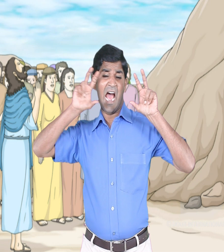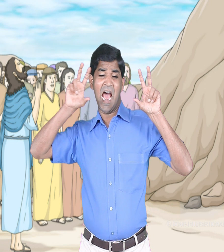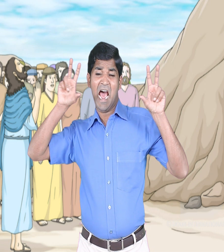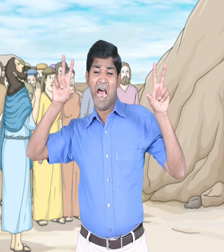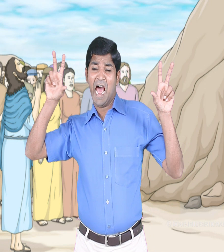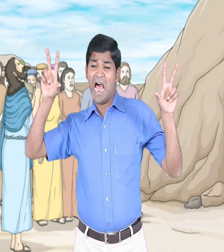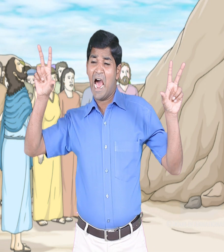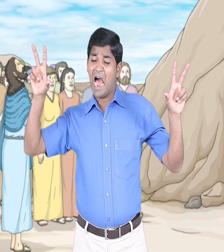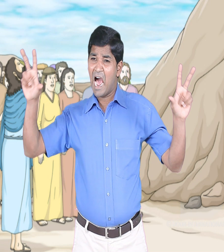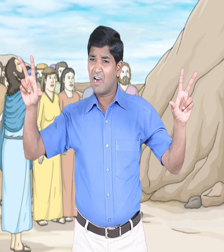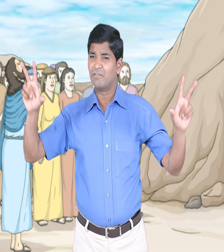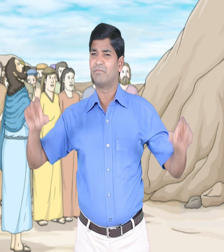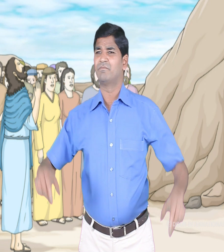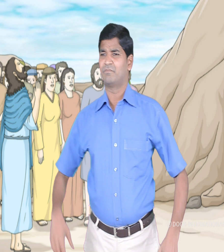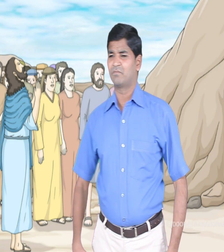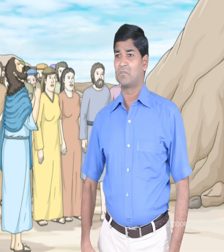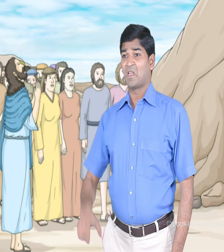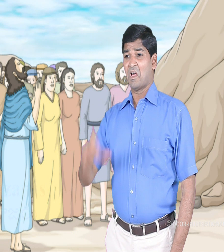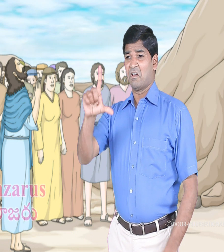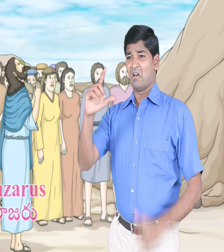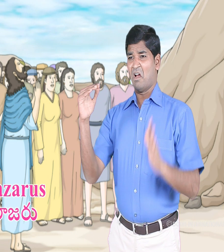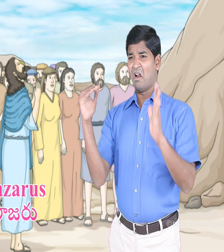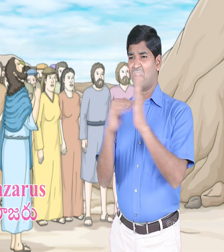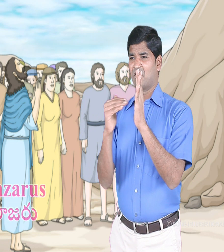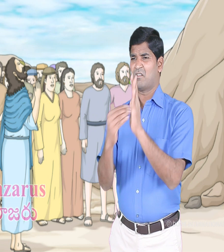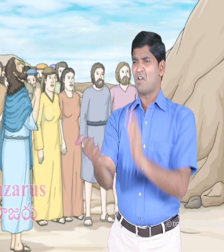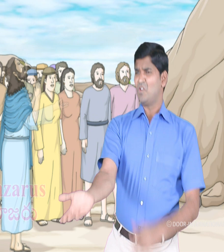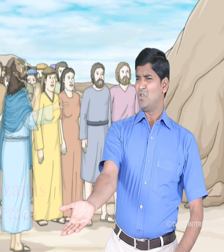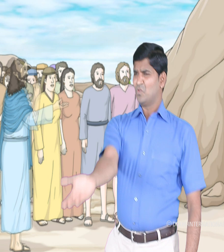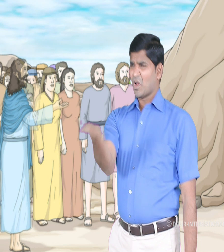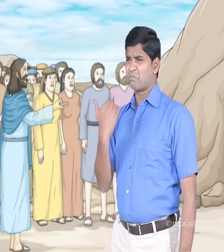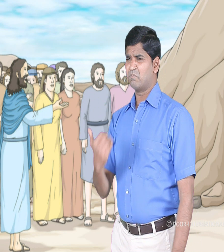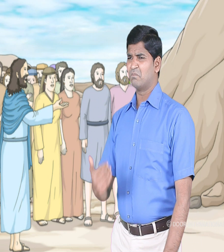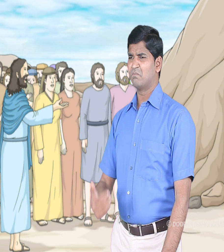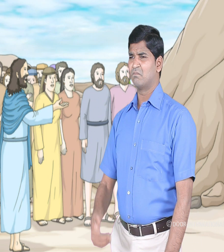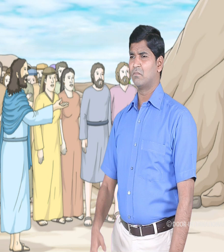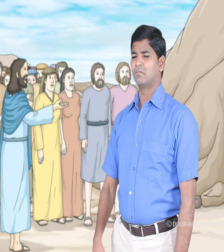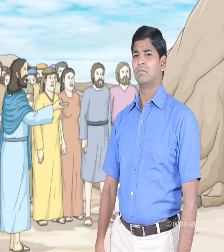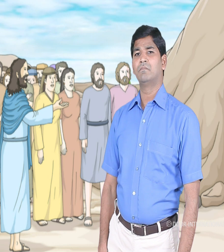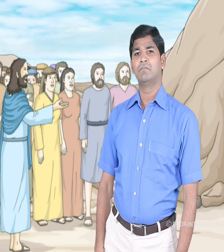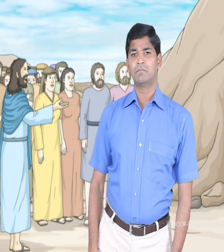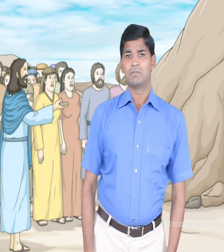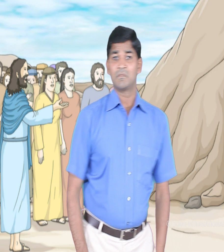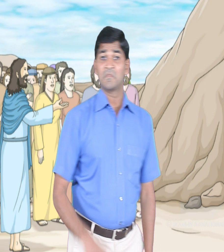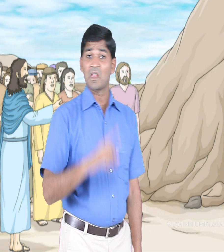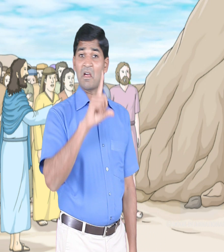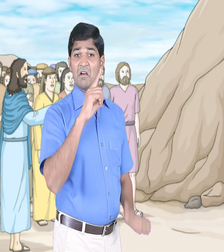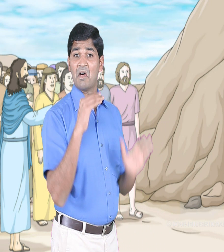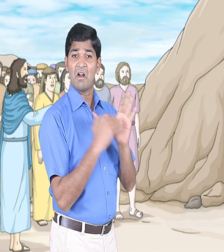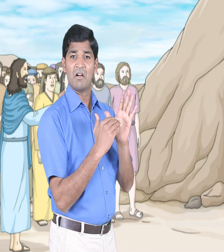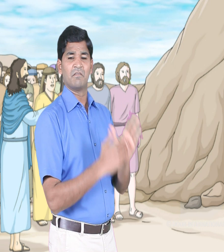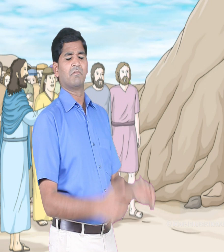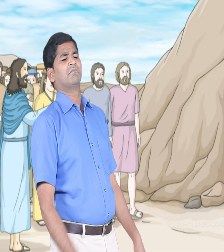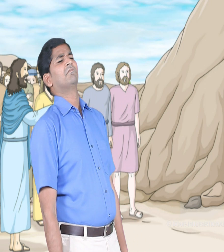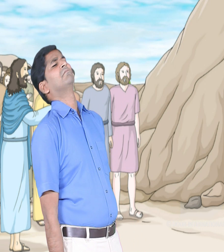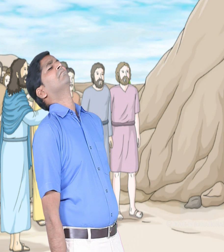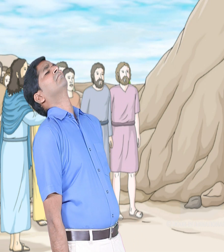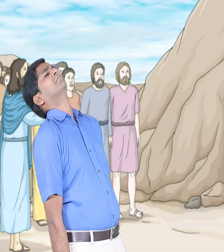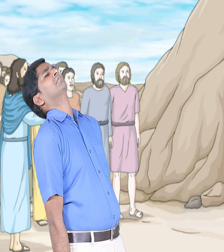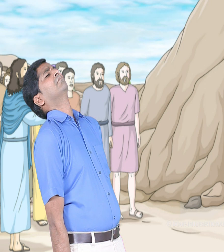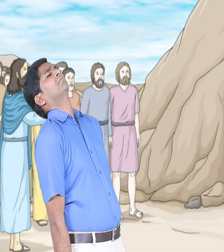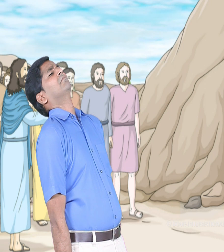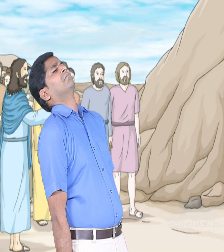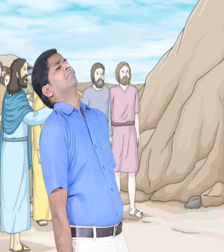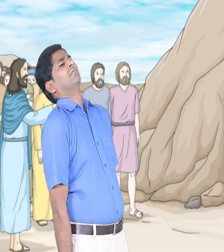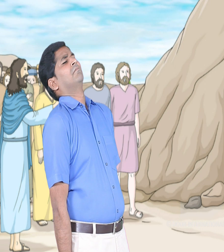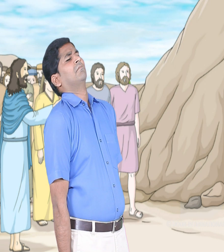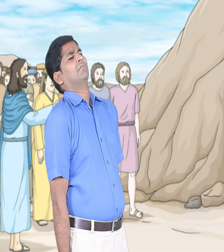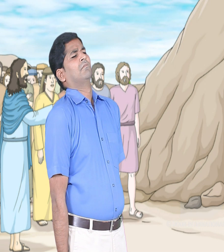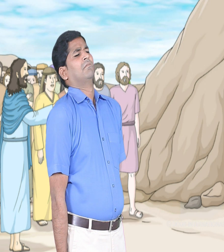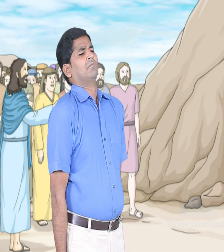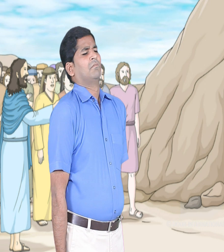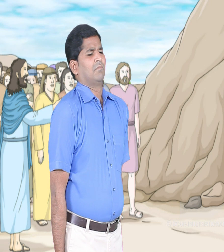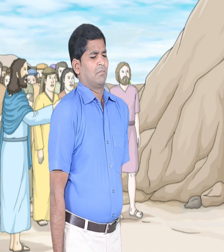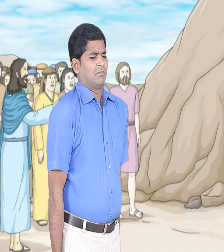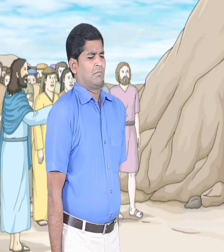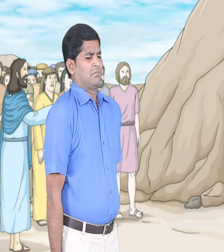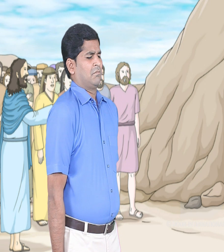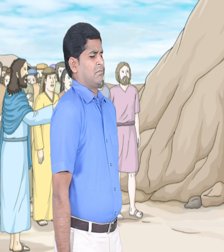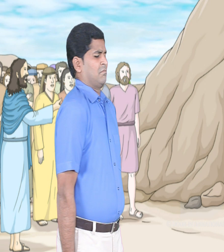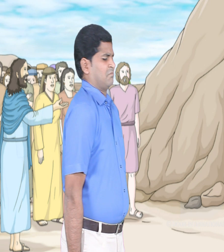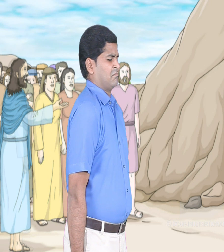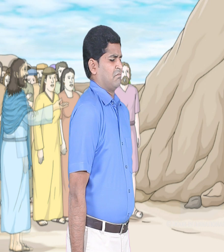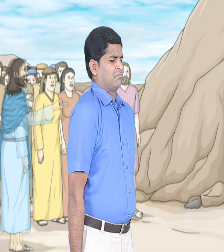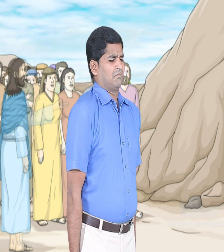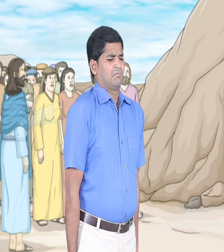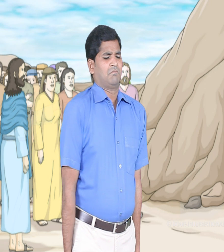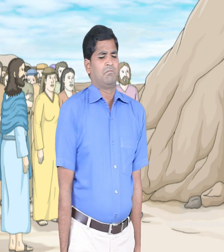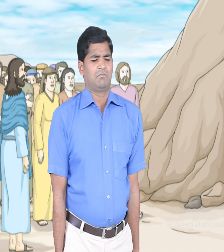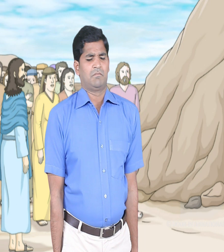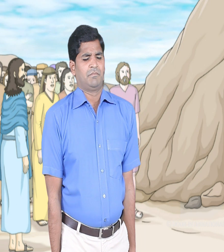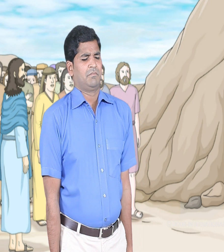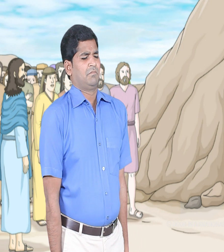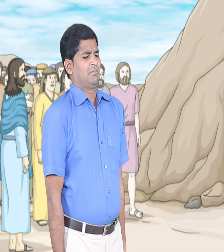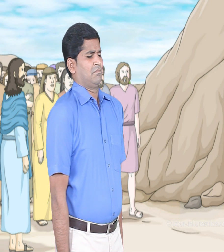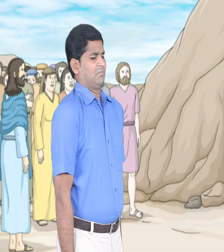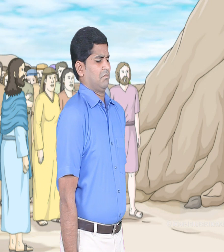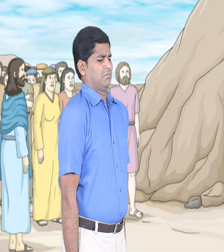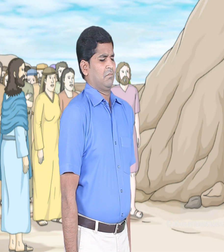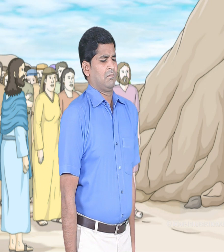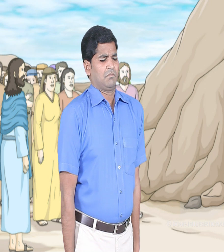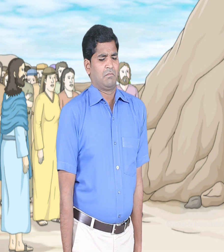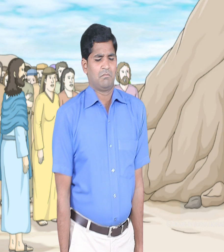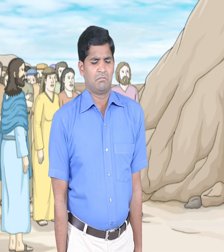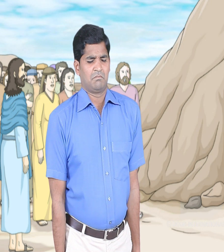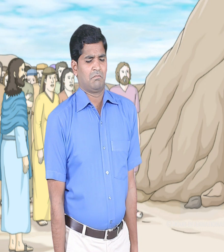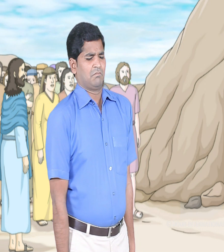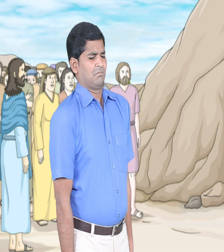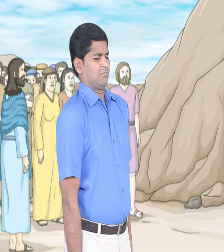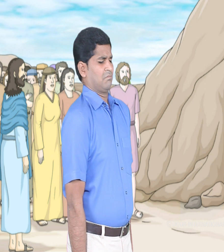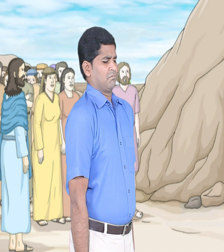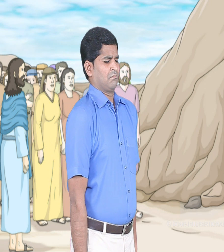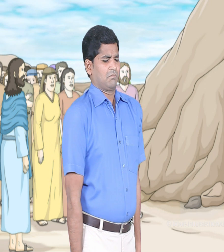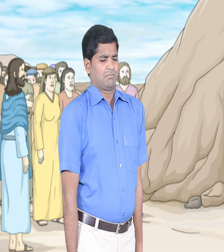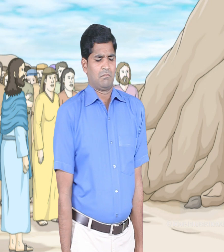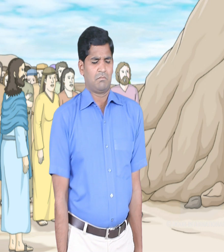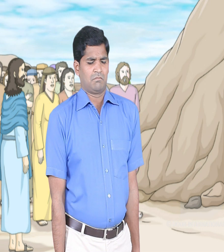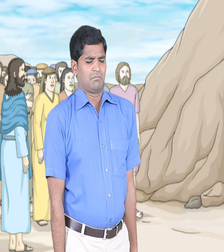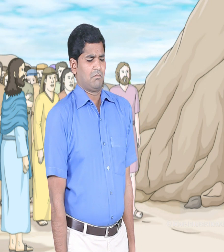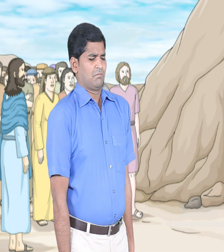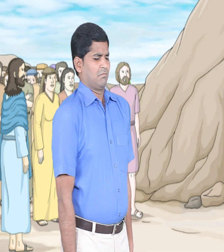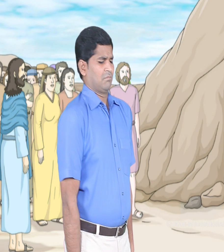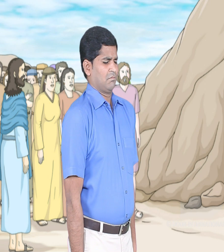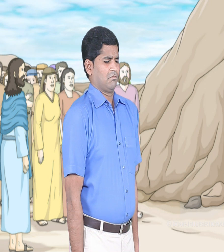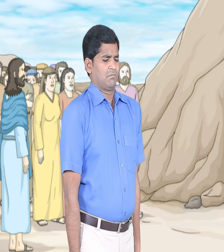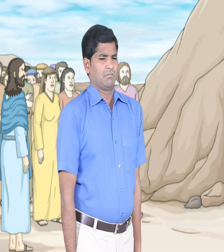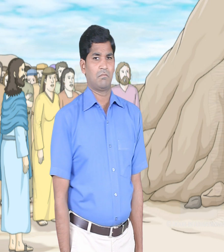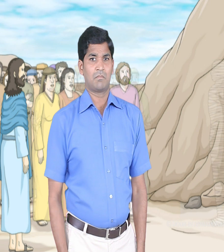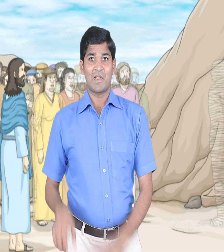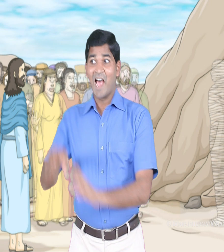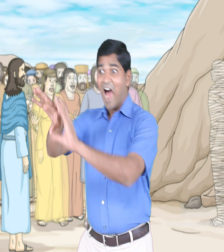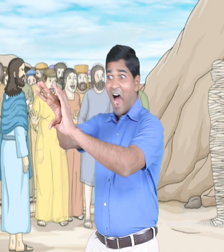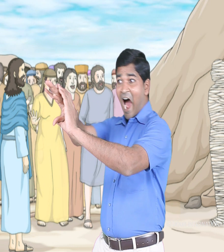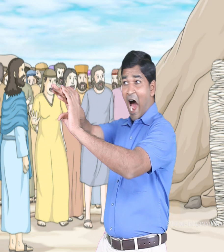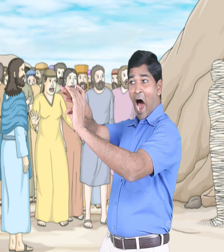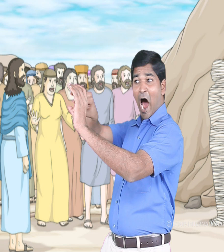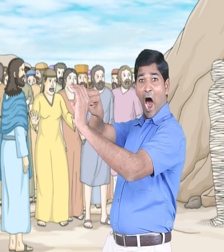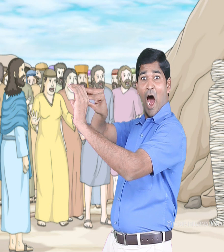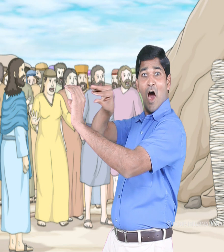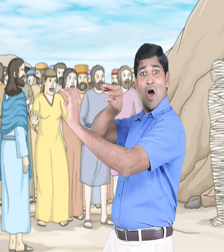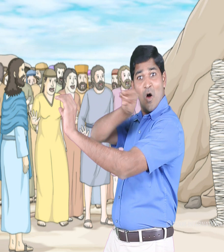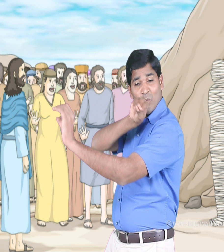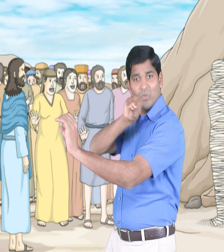After Jesus had said this, He called out in a loud voice, “Lazarus, come out!”